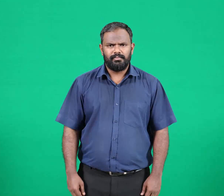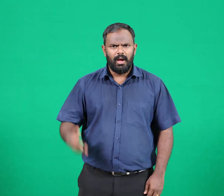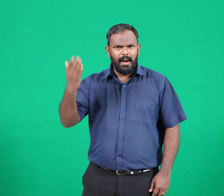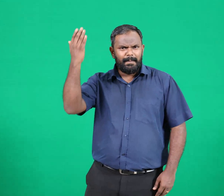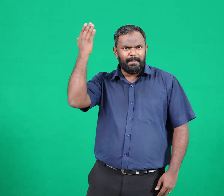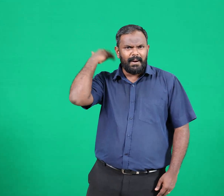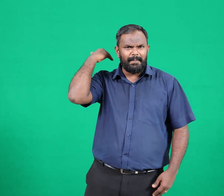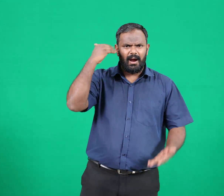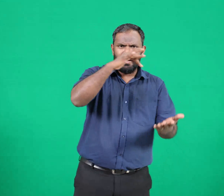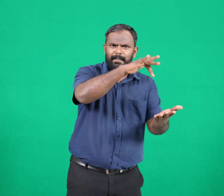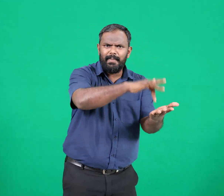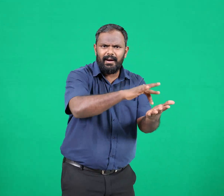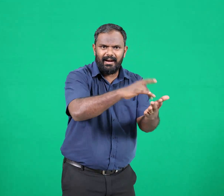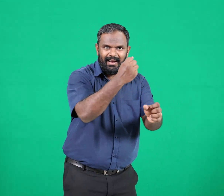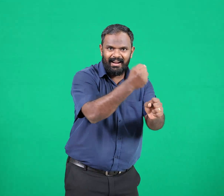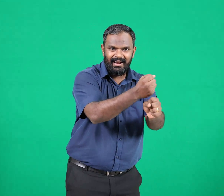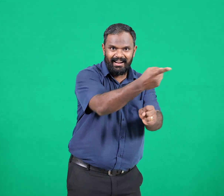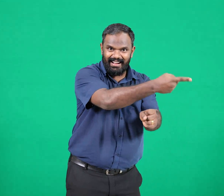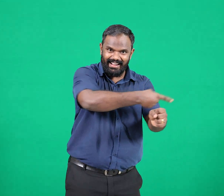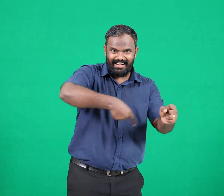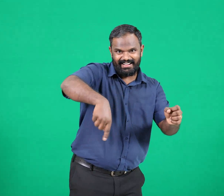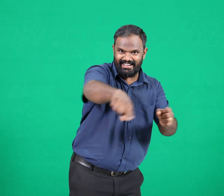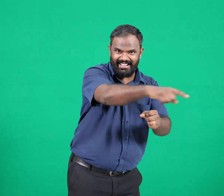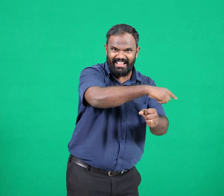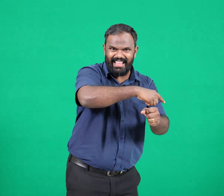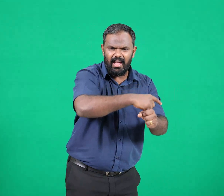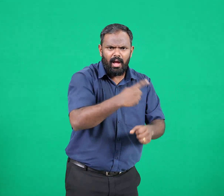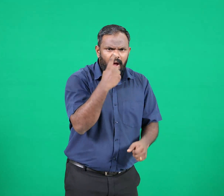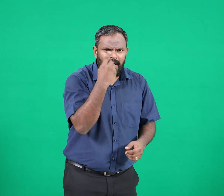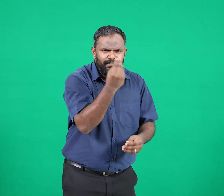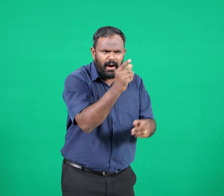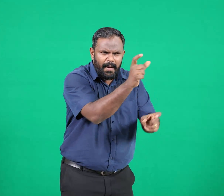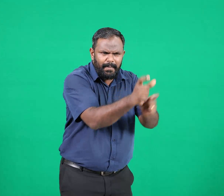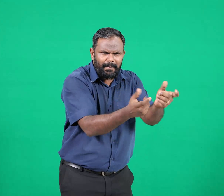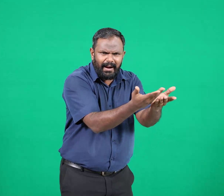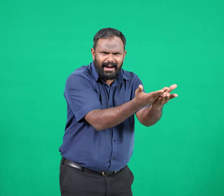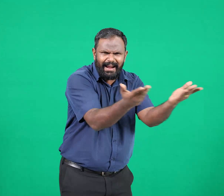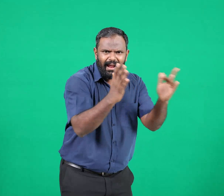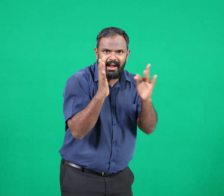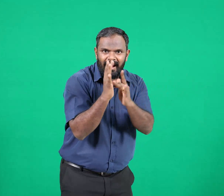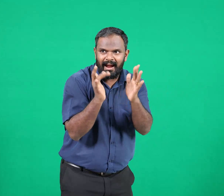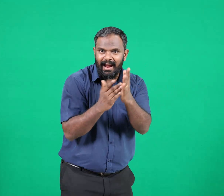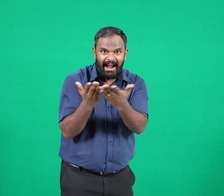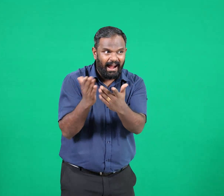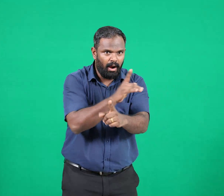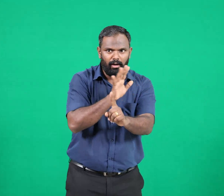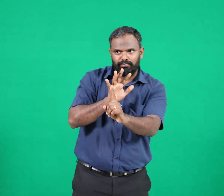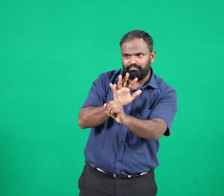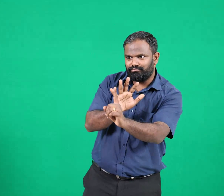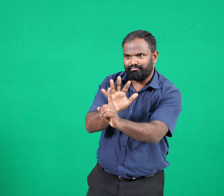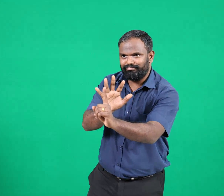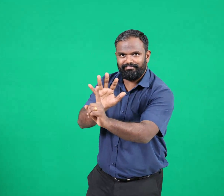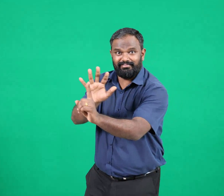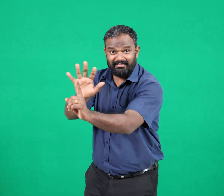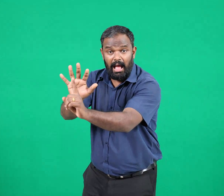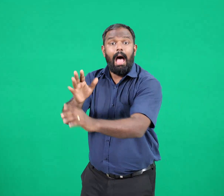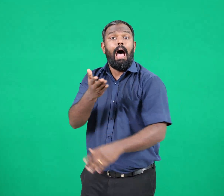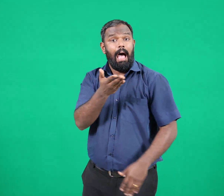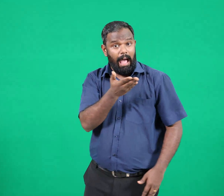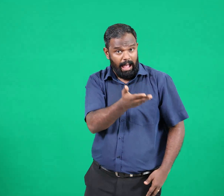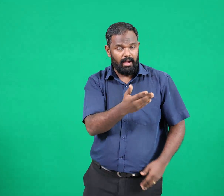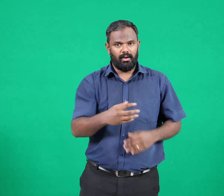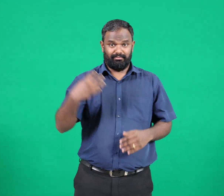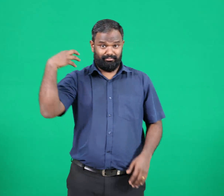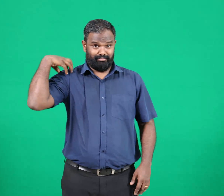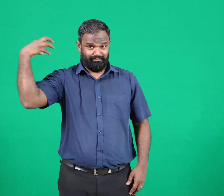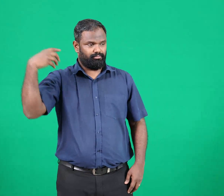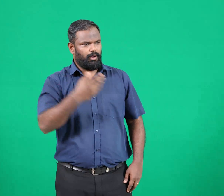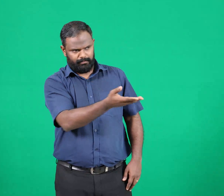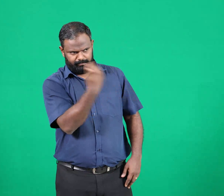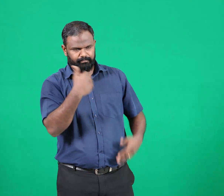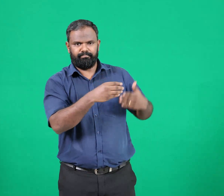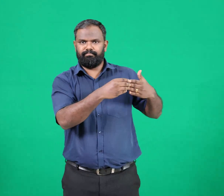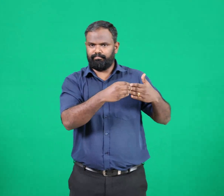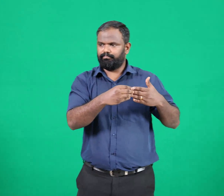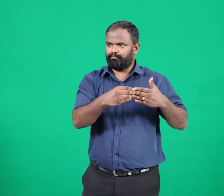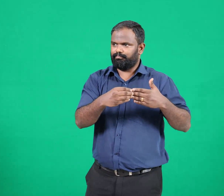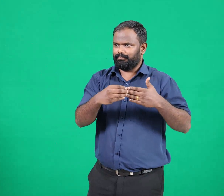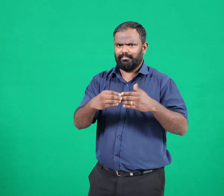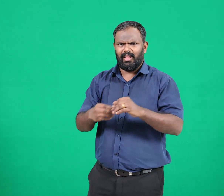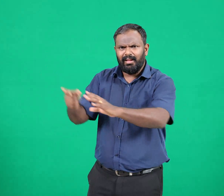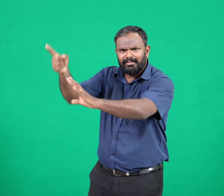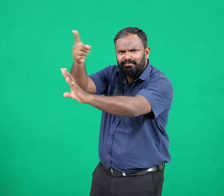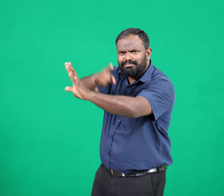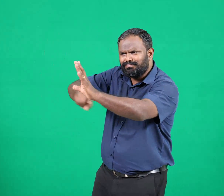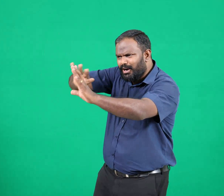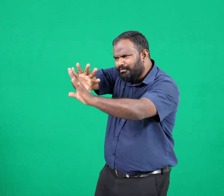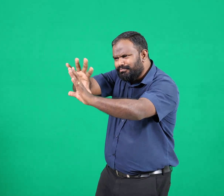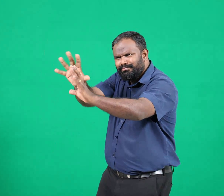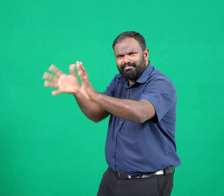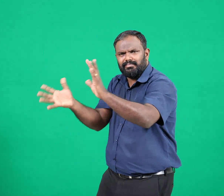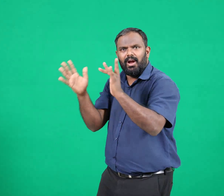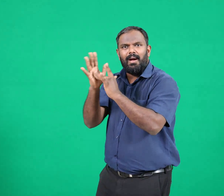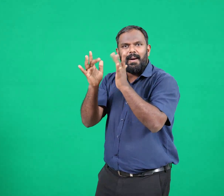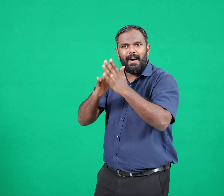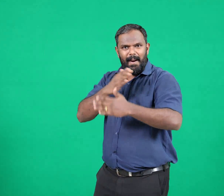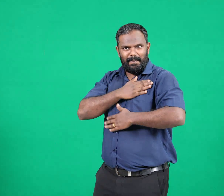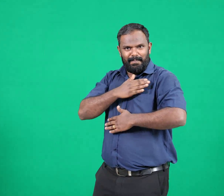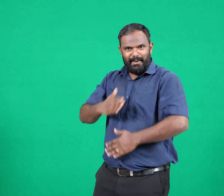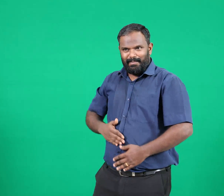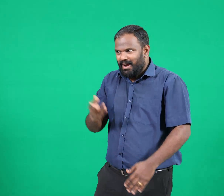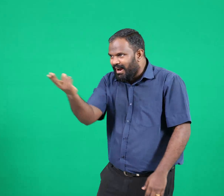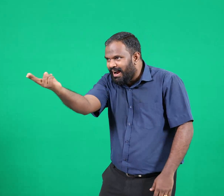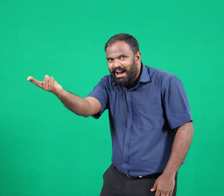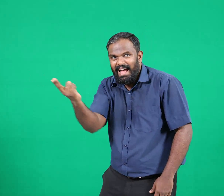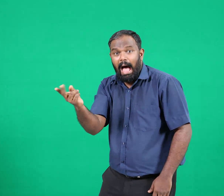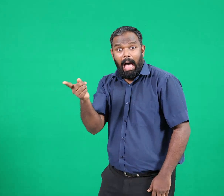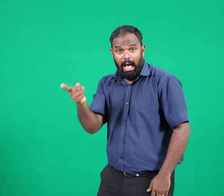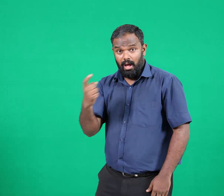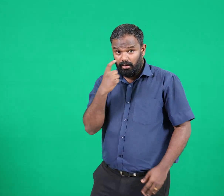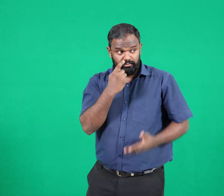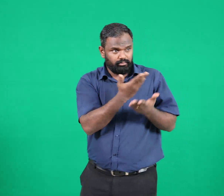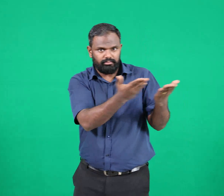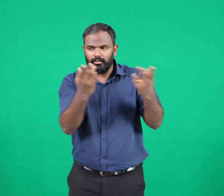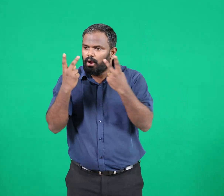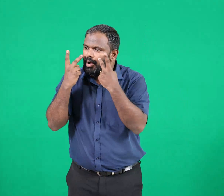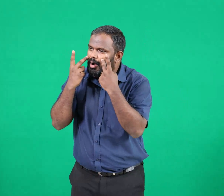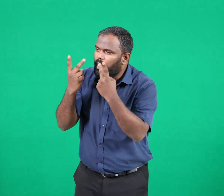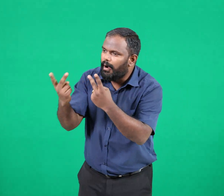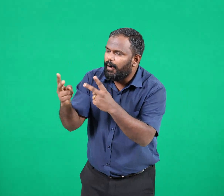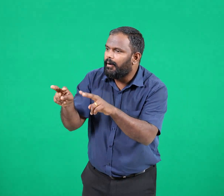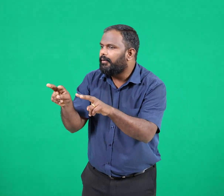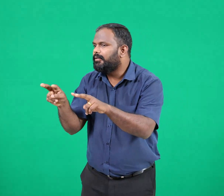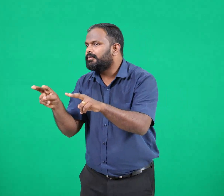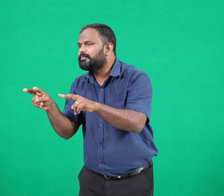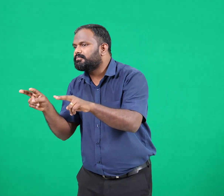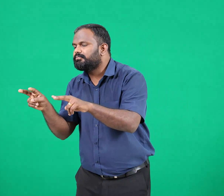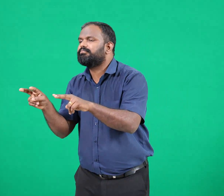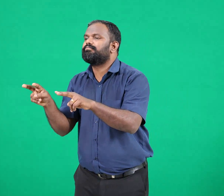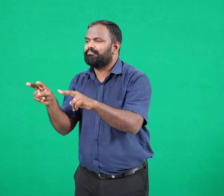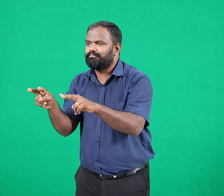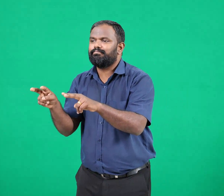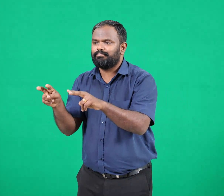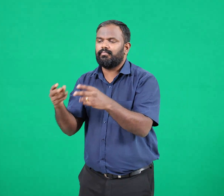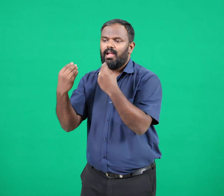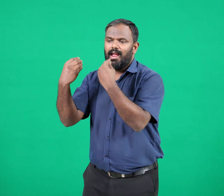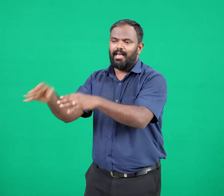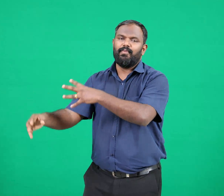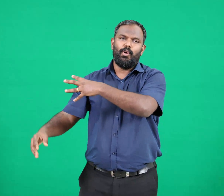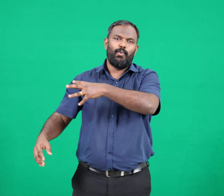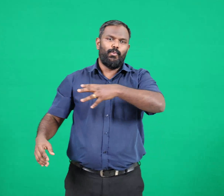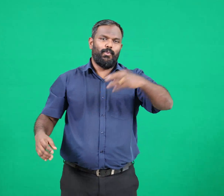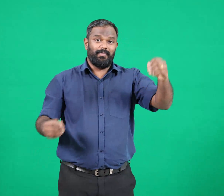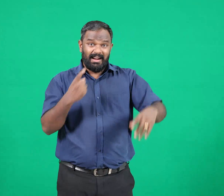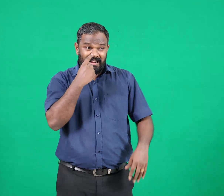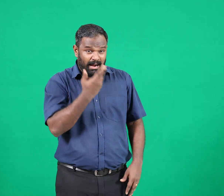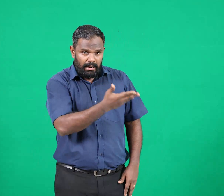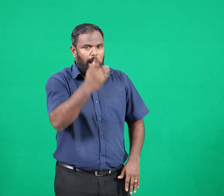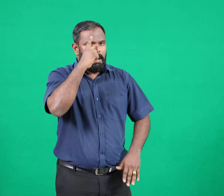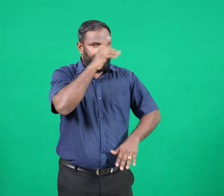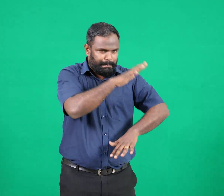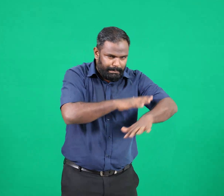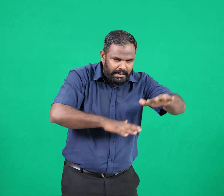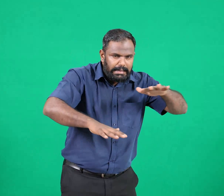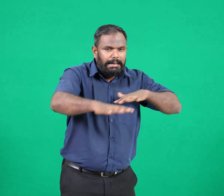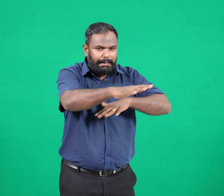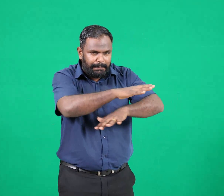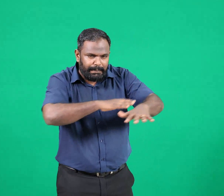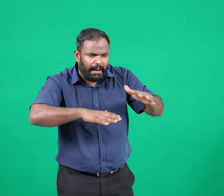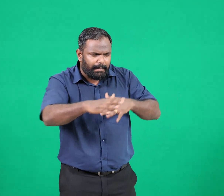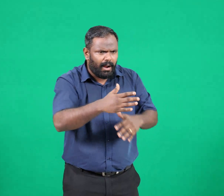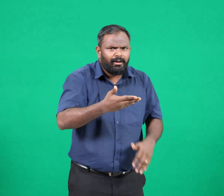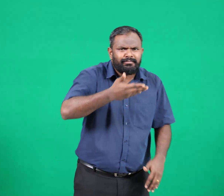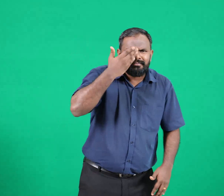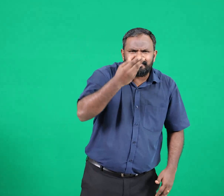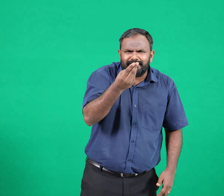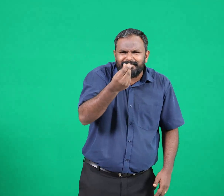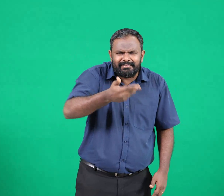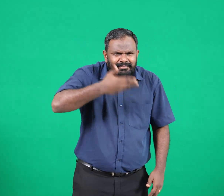The women who had come with Jesus from Galilee followed, and they saw the tomb and how His body was placed.